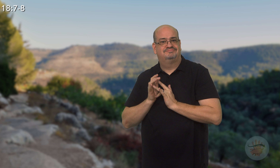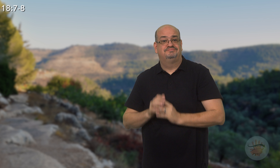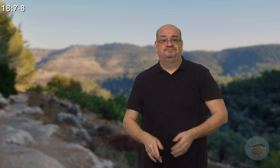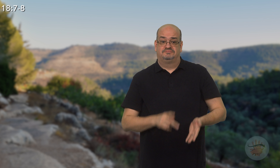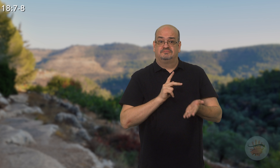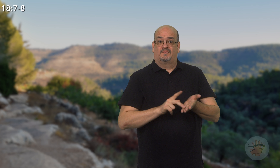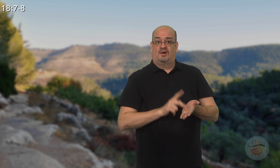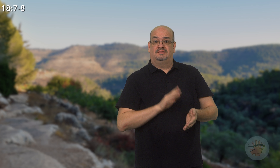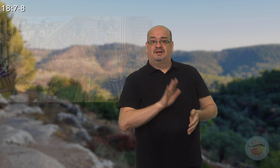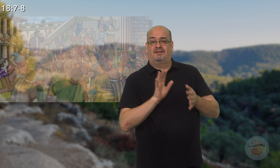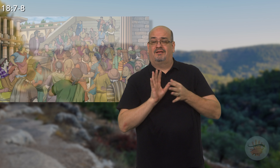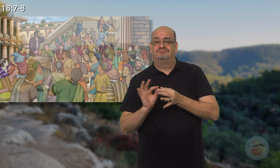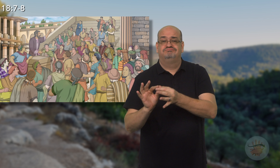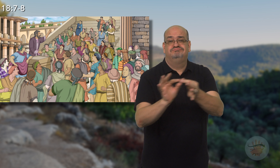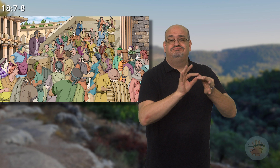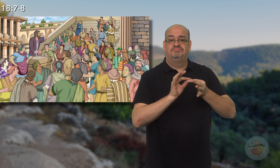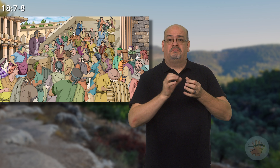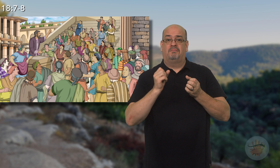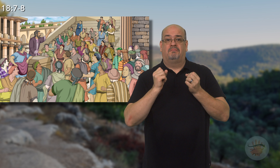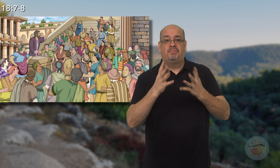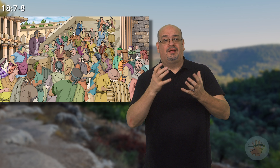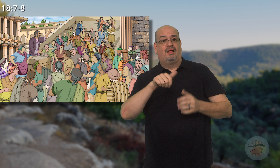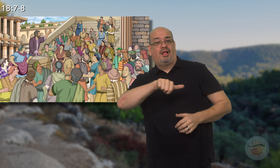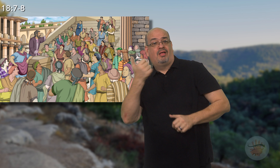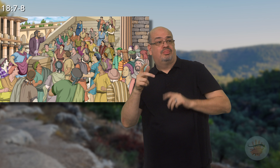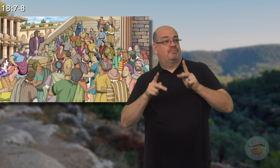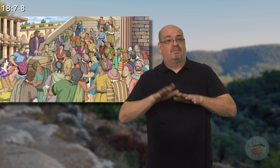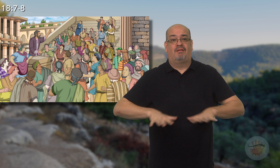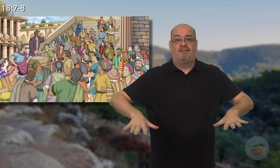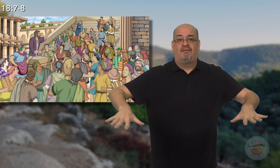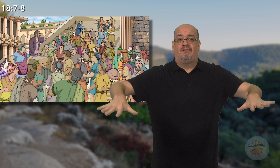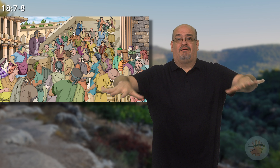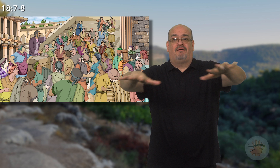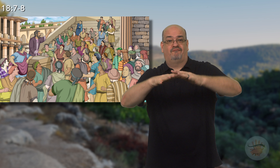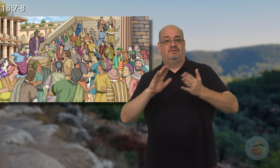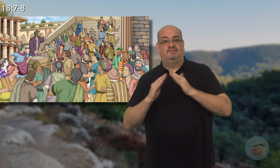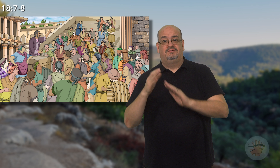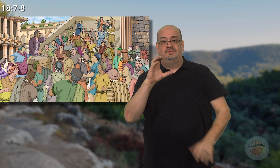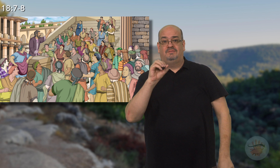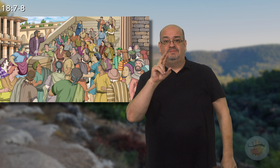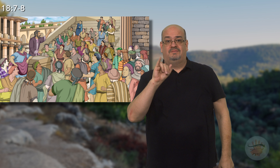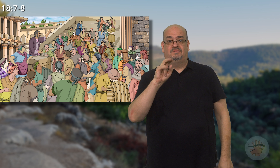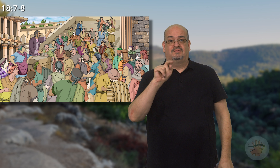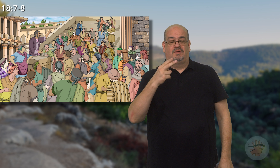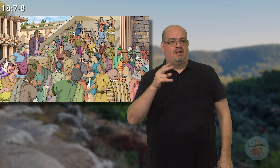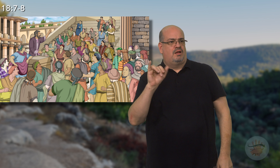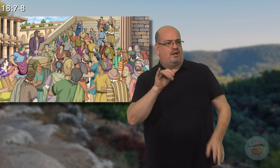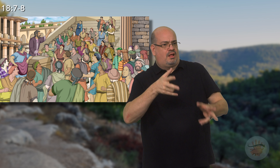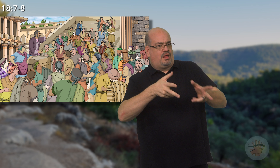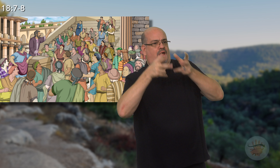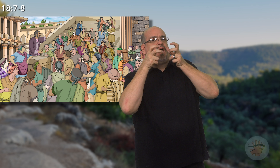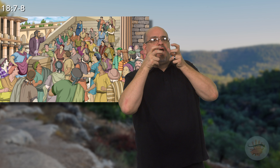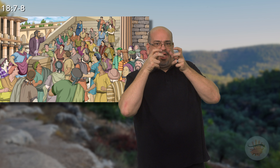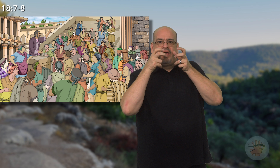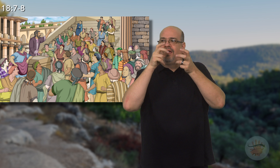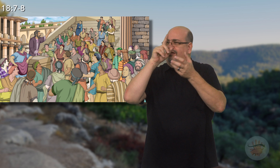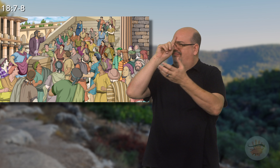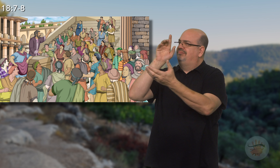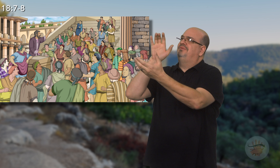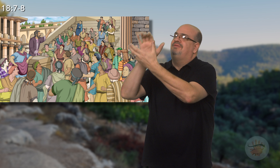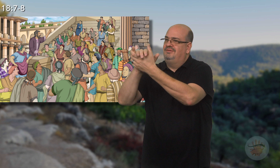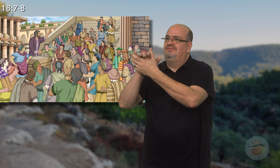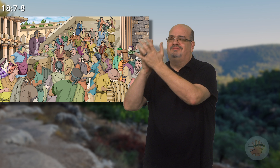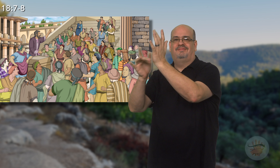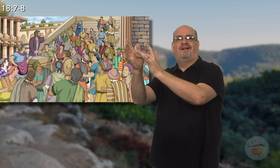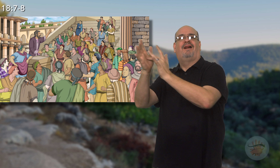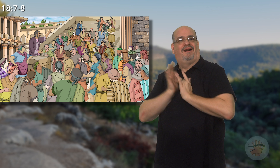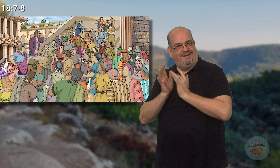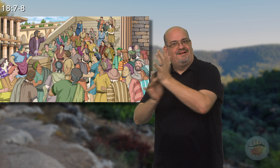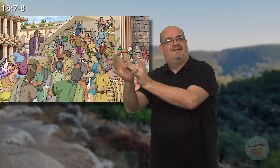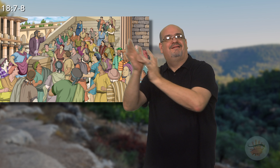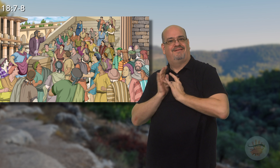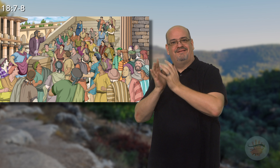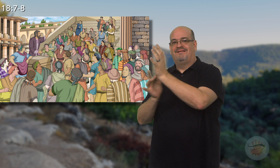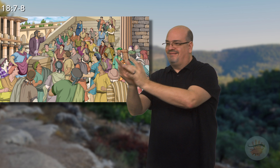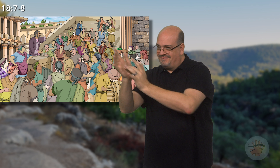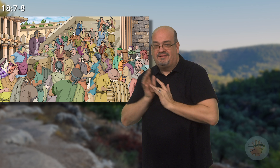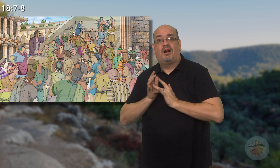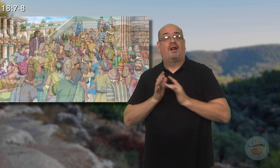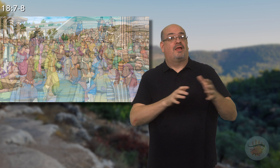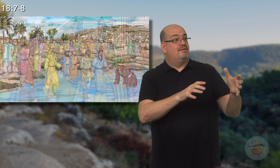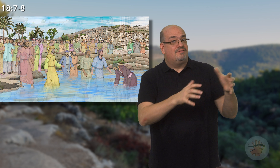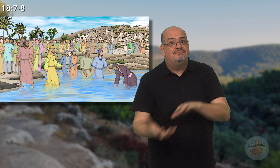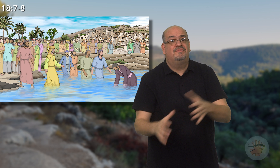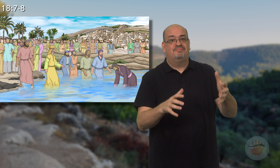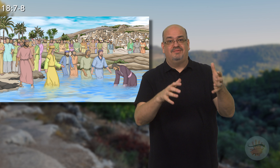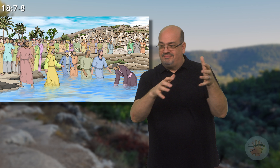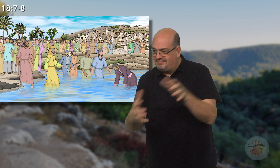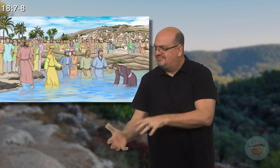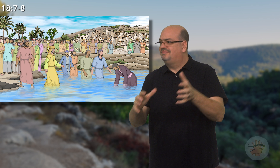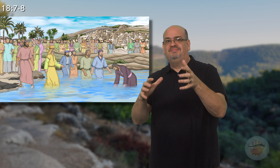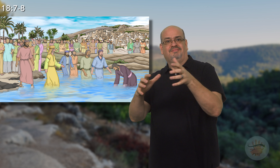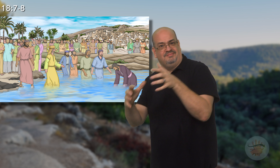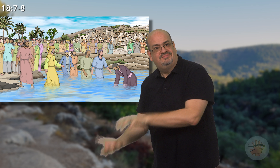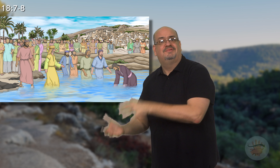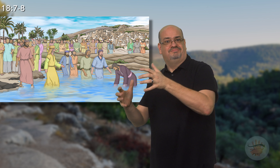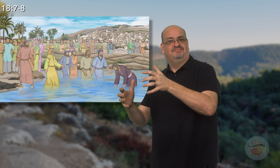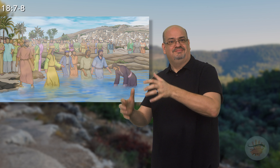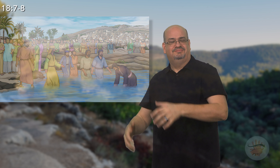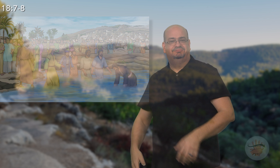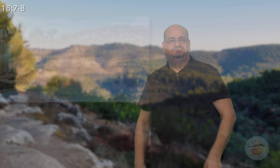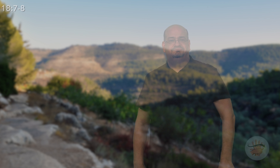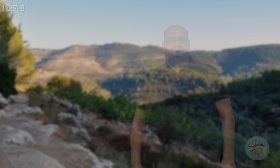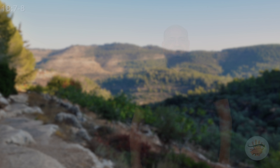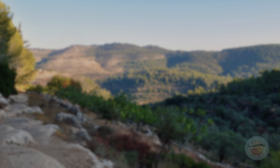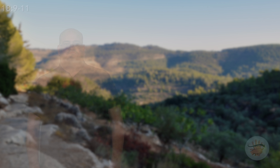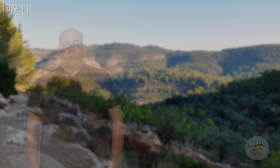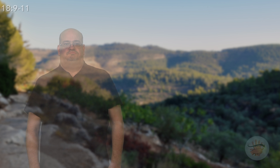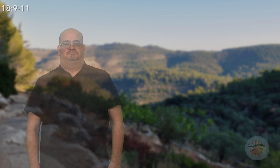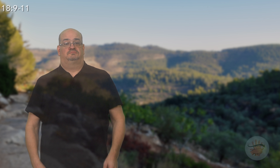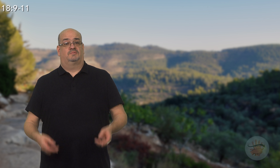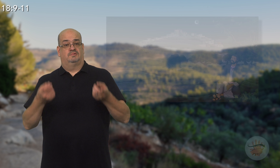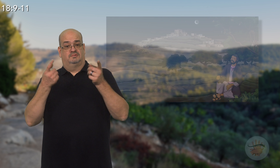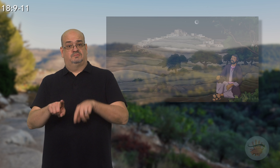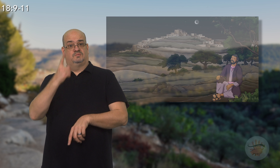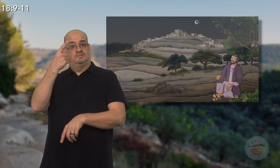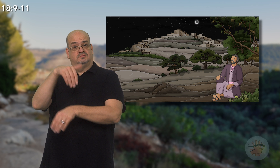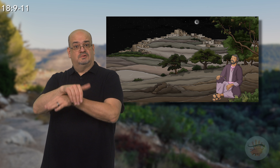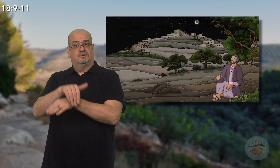And many of the Corinthians who heard the message believed and were baptized.